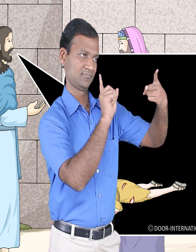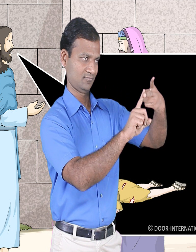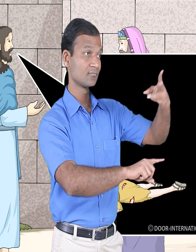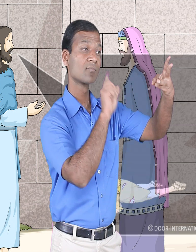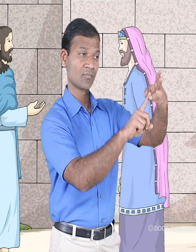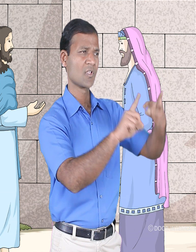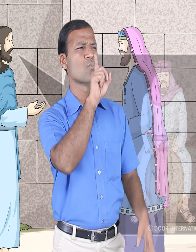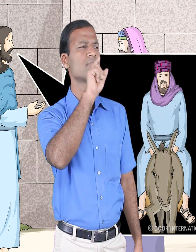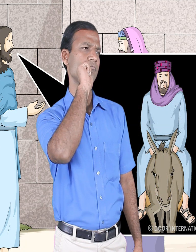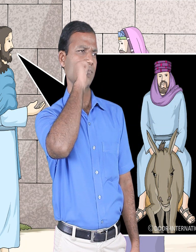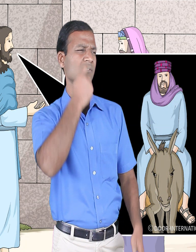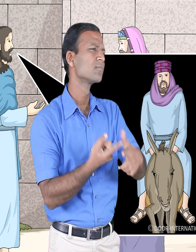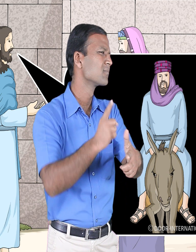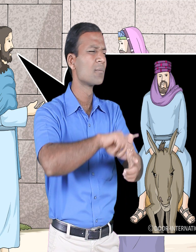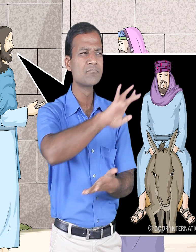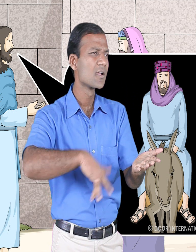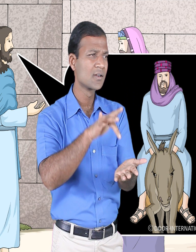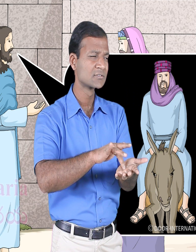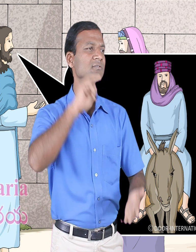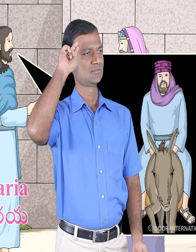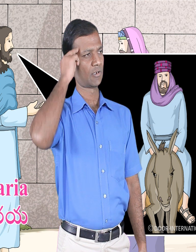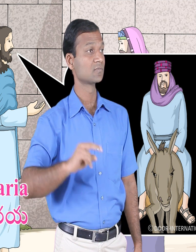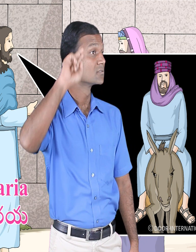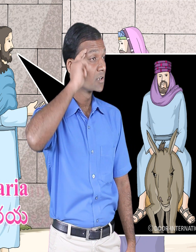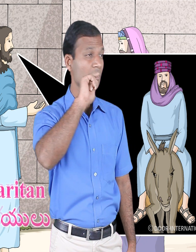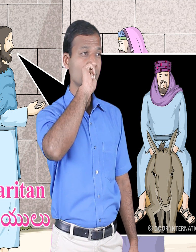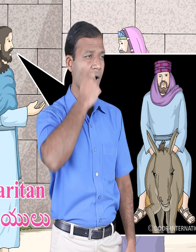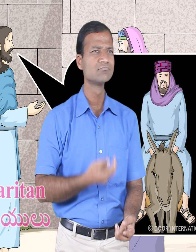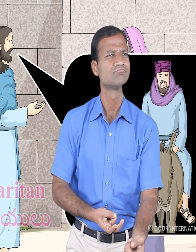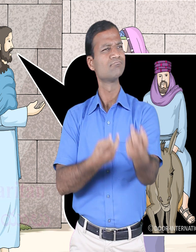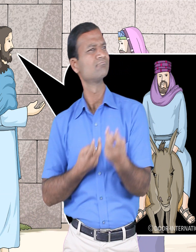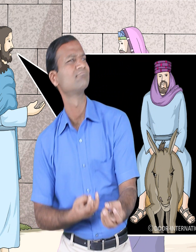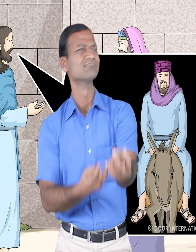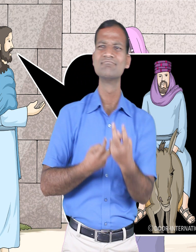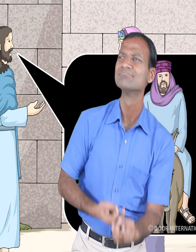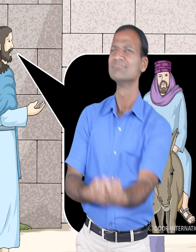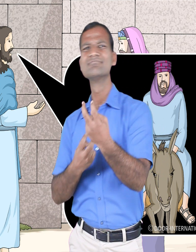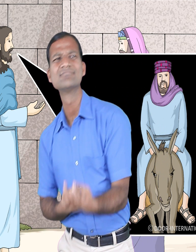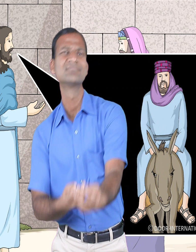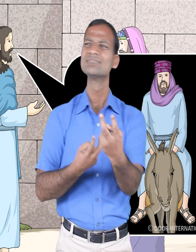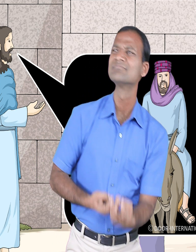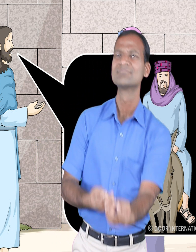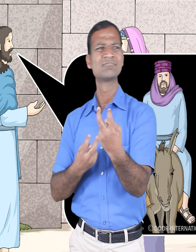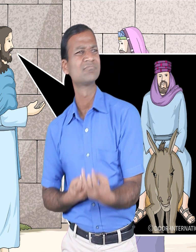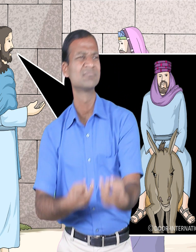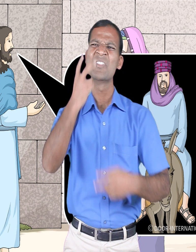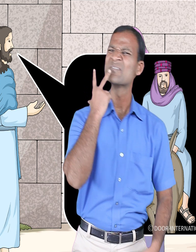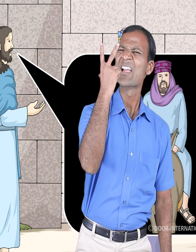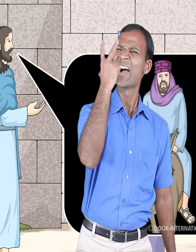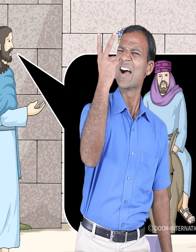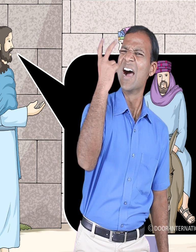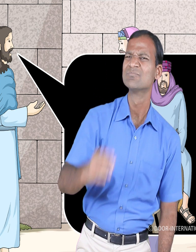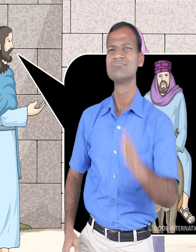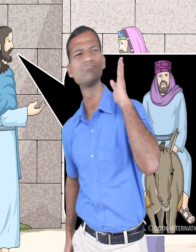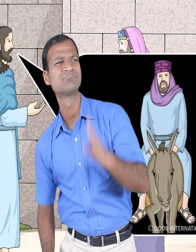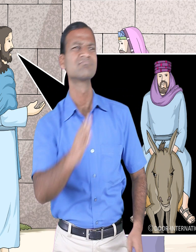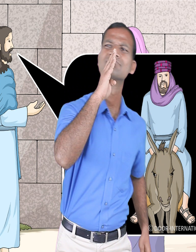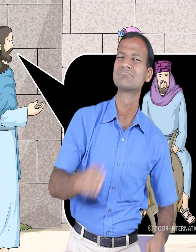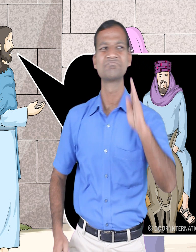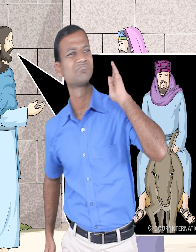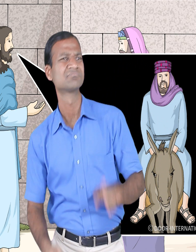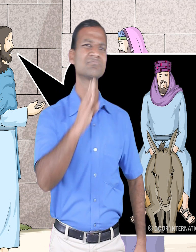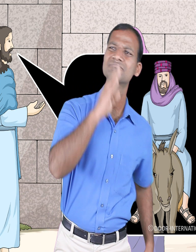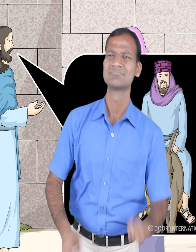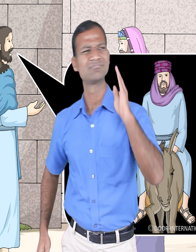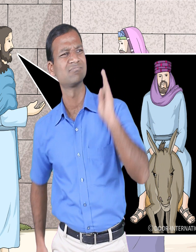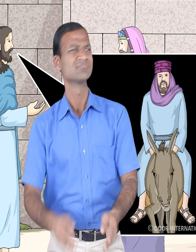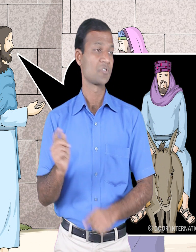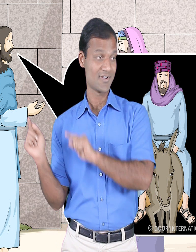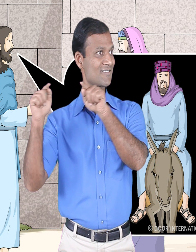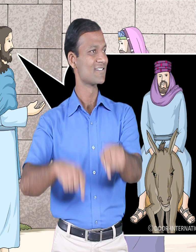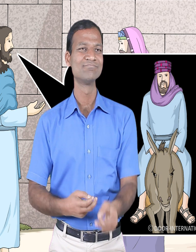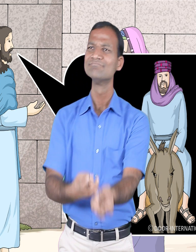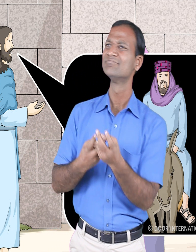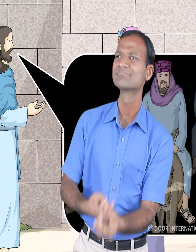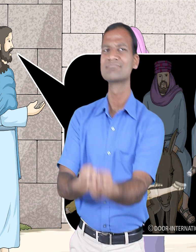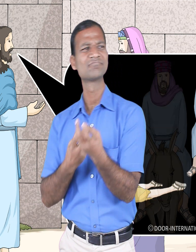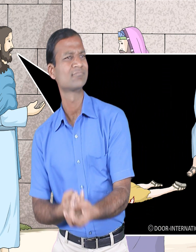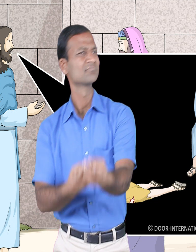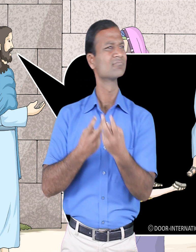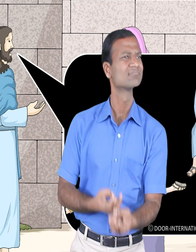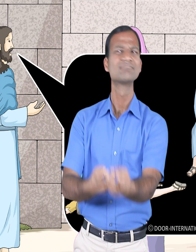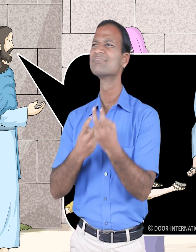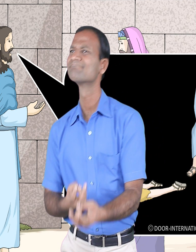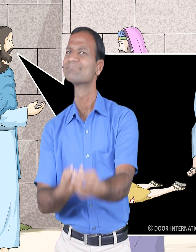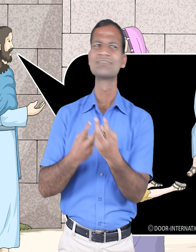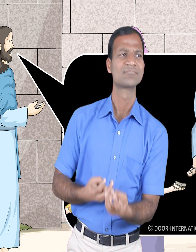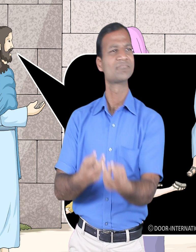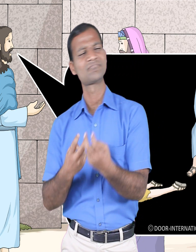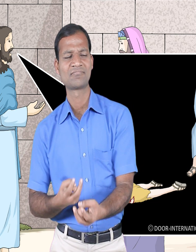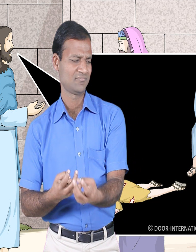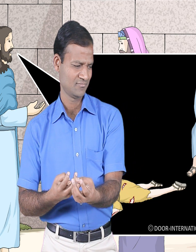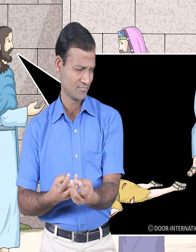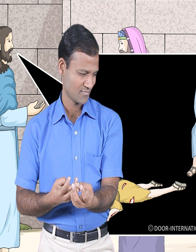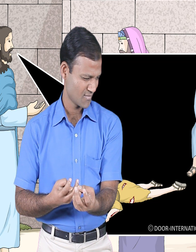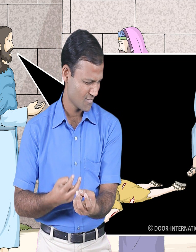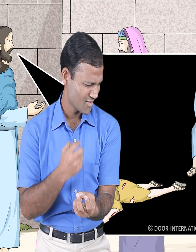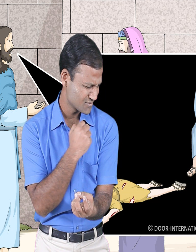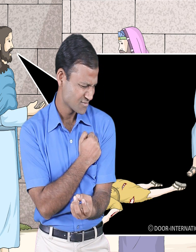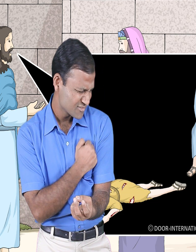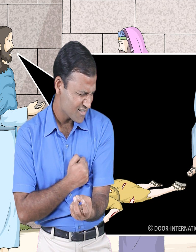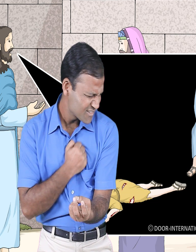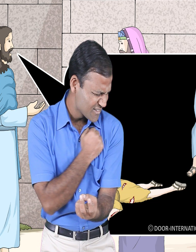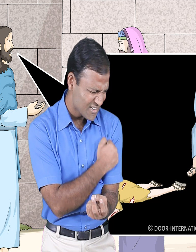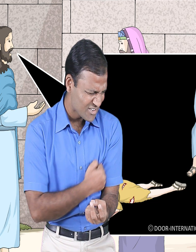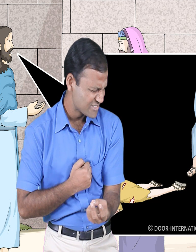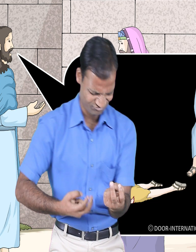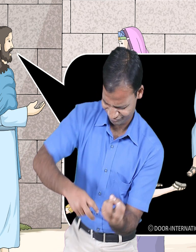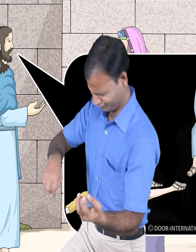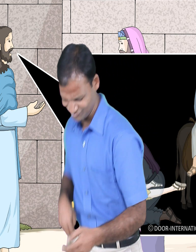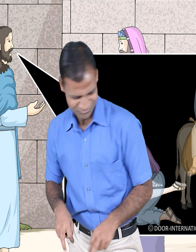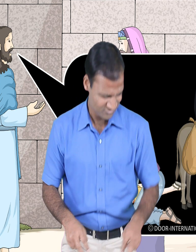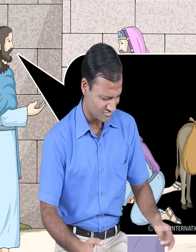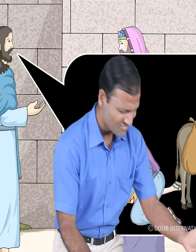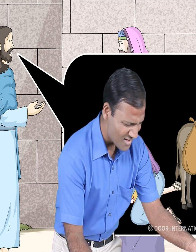But when a Samaritan on a journey came upon him, he looked at him and had compassion.